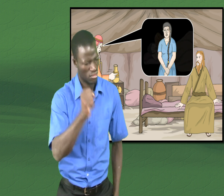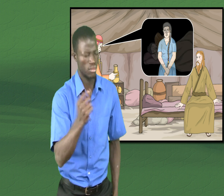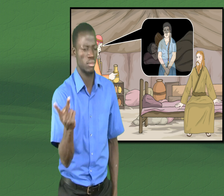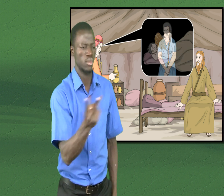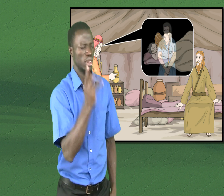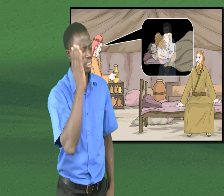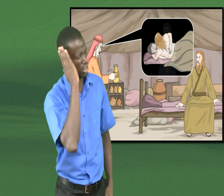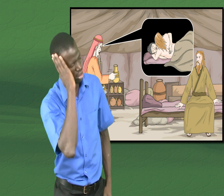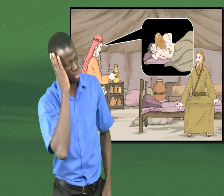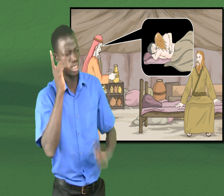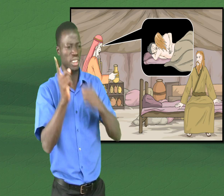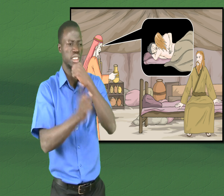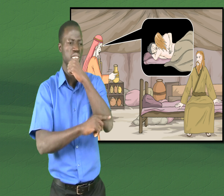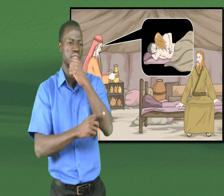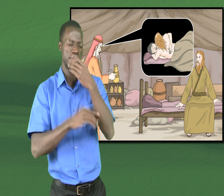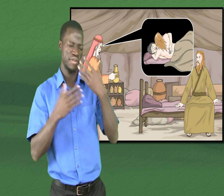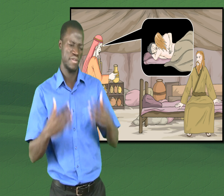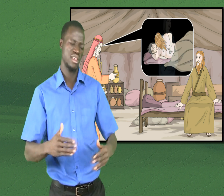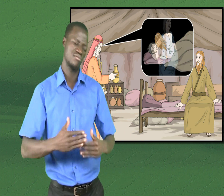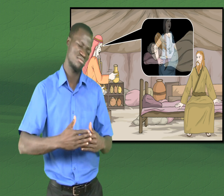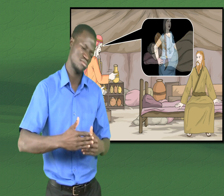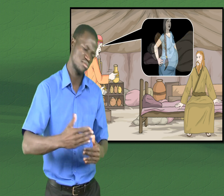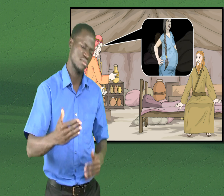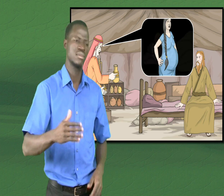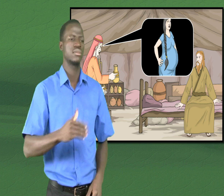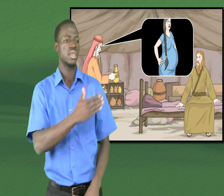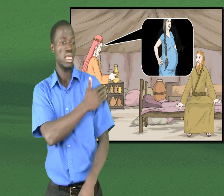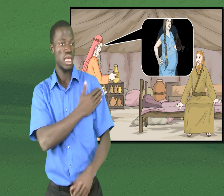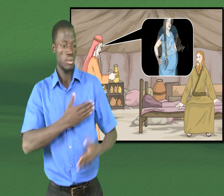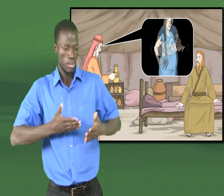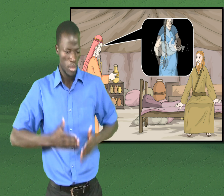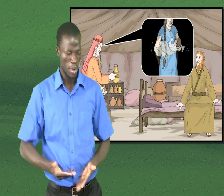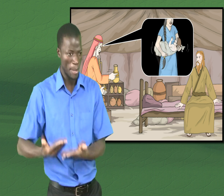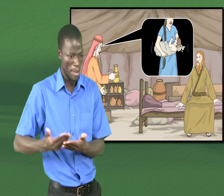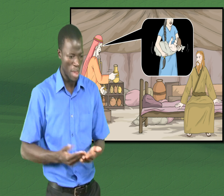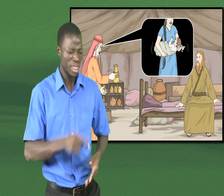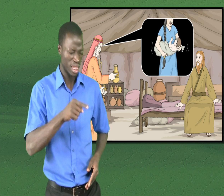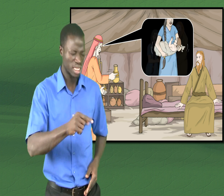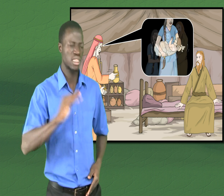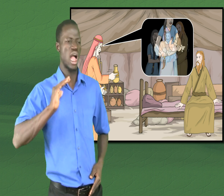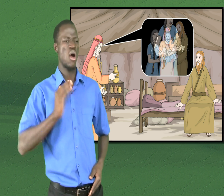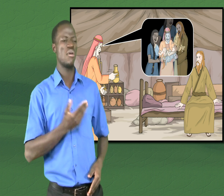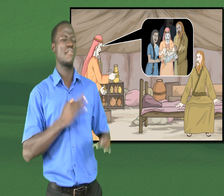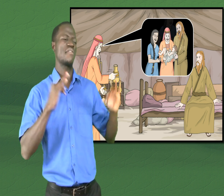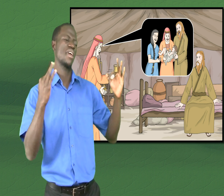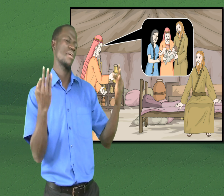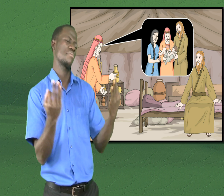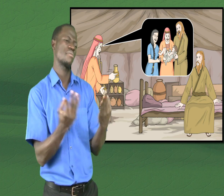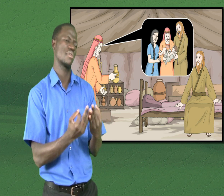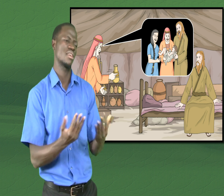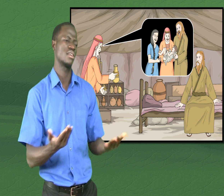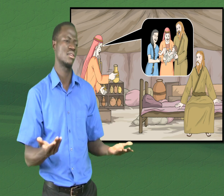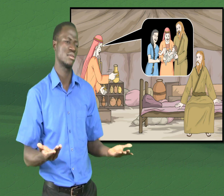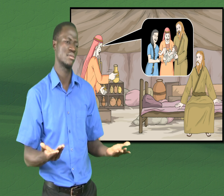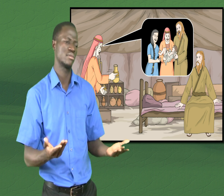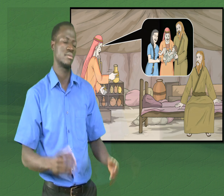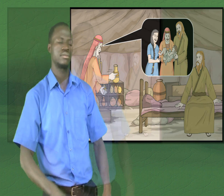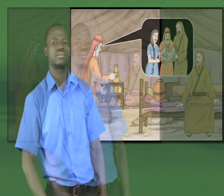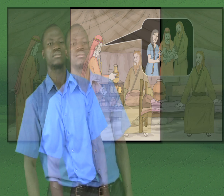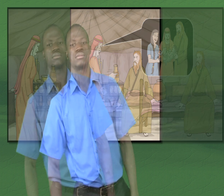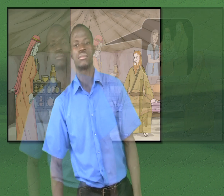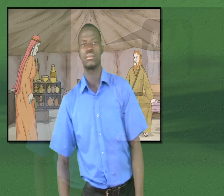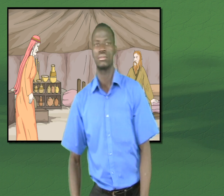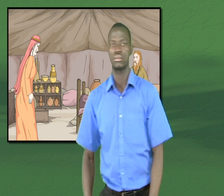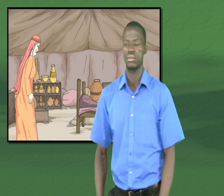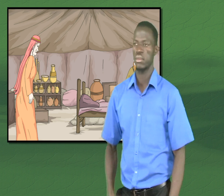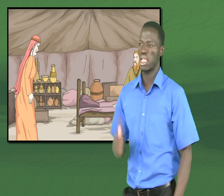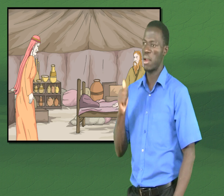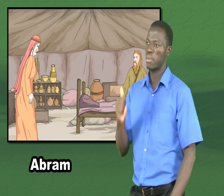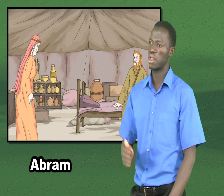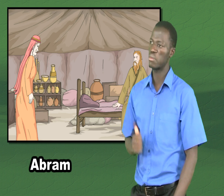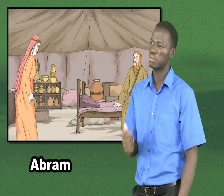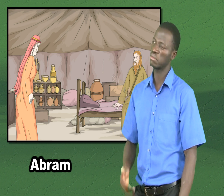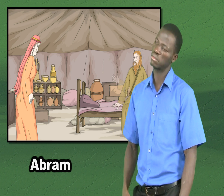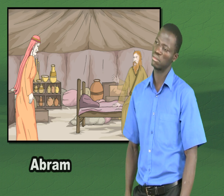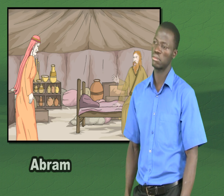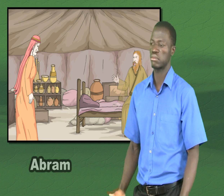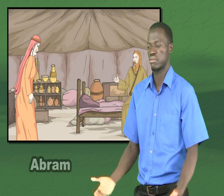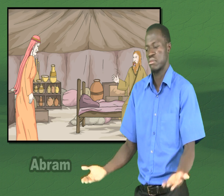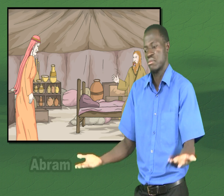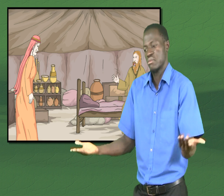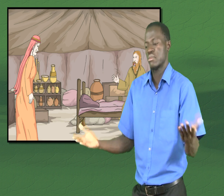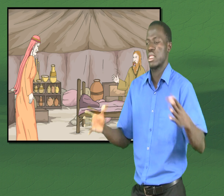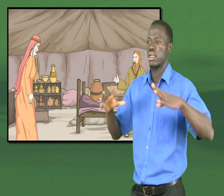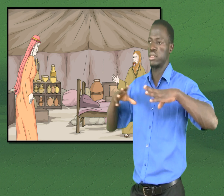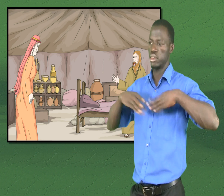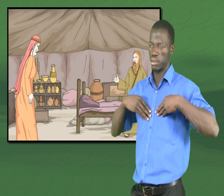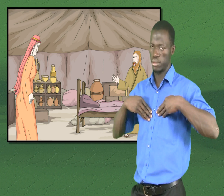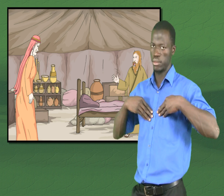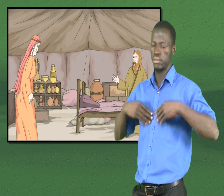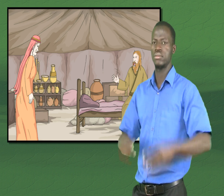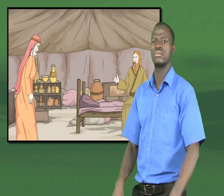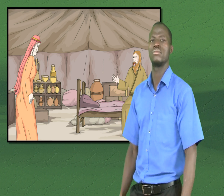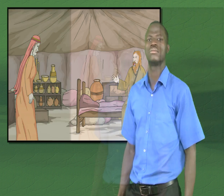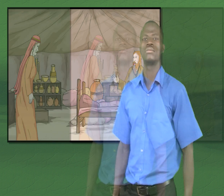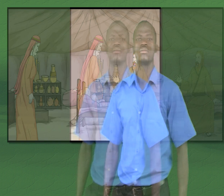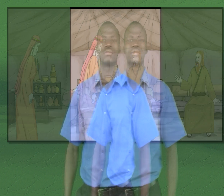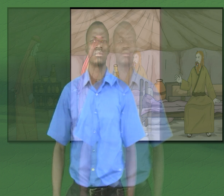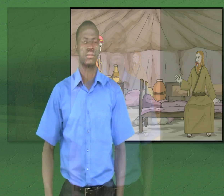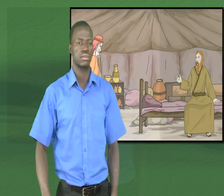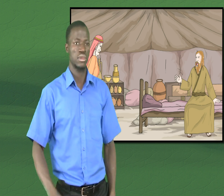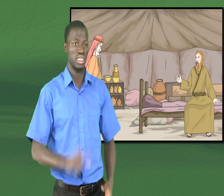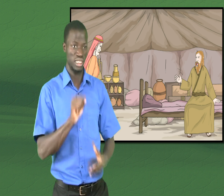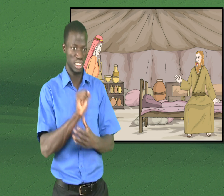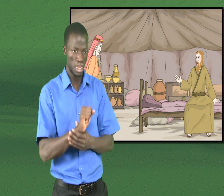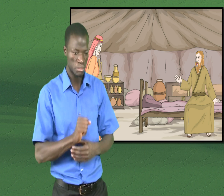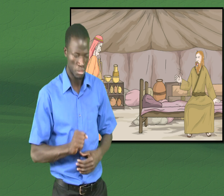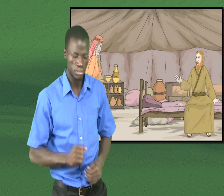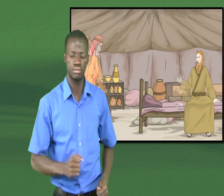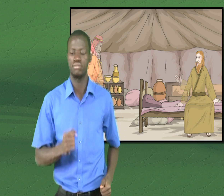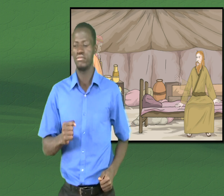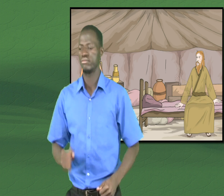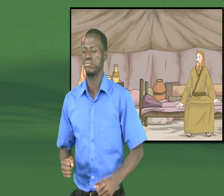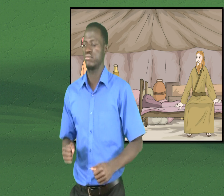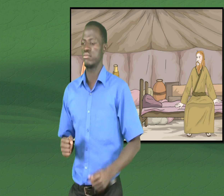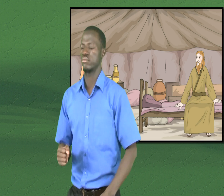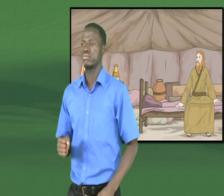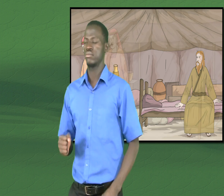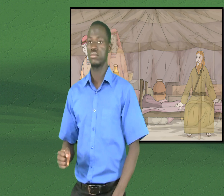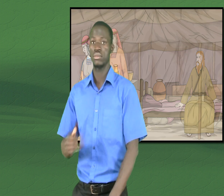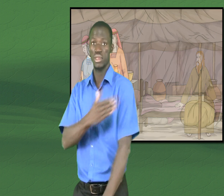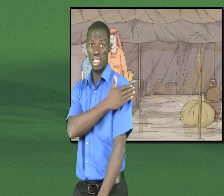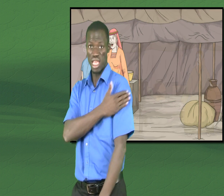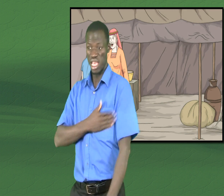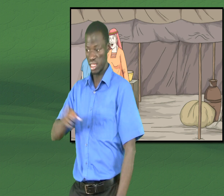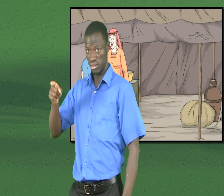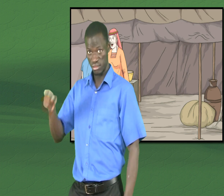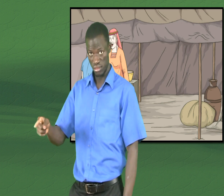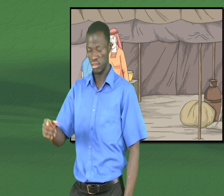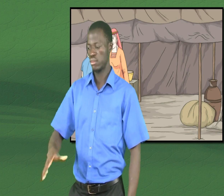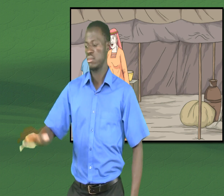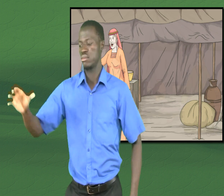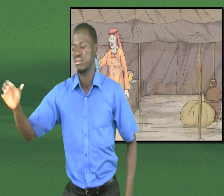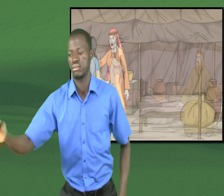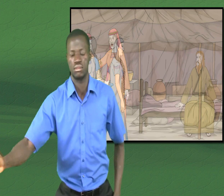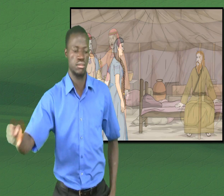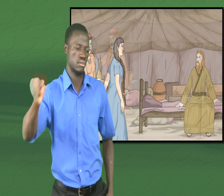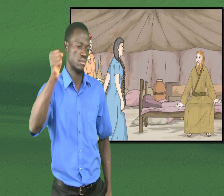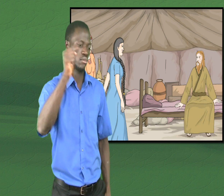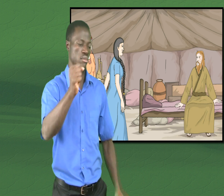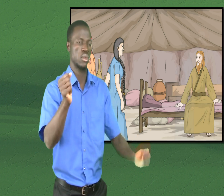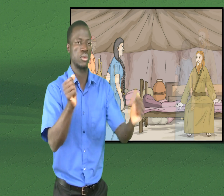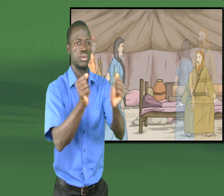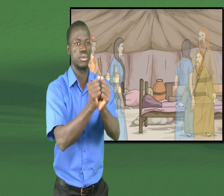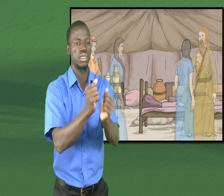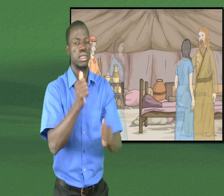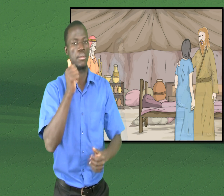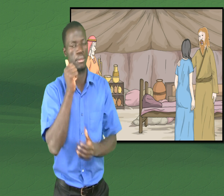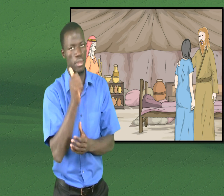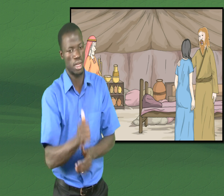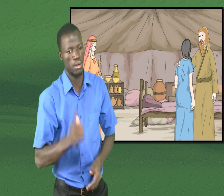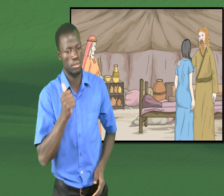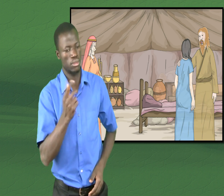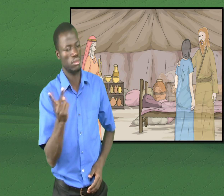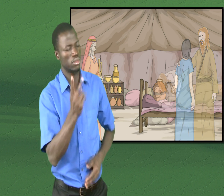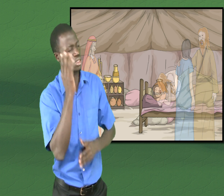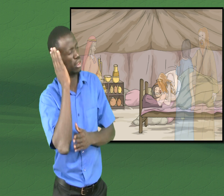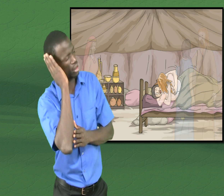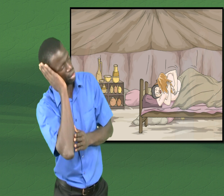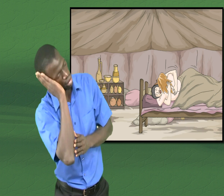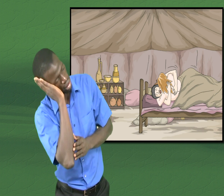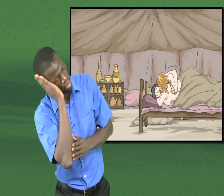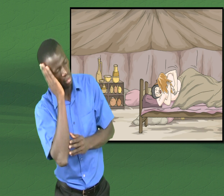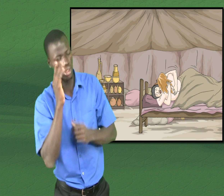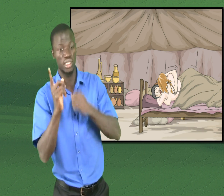perhaps I can build a family by her.” And Abram listened to the voice of Sarai. So after he had lived in Canaan for ten years, his wife Sarai took her Egyptian maidservant Hagar and gave her to Abram to be his wife.